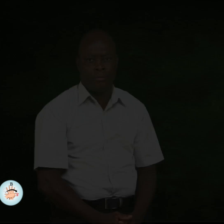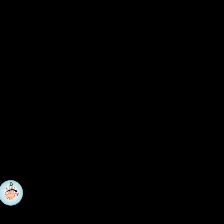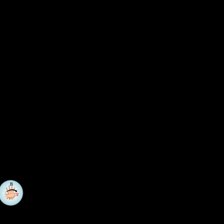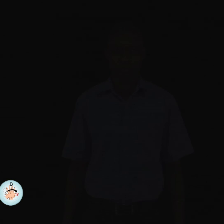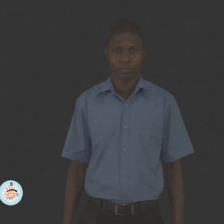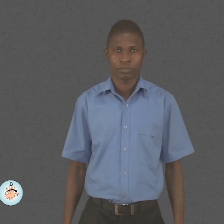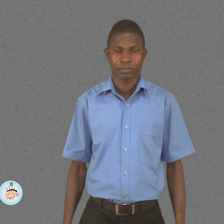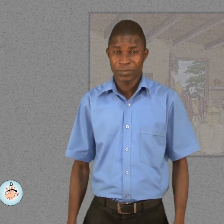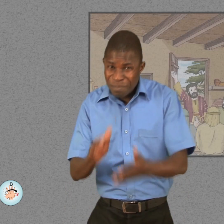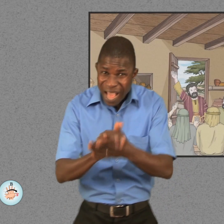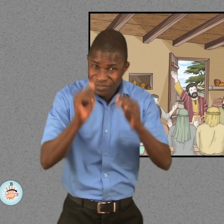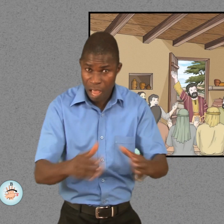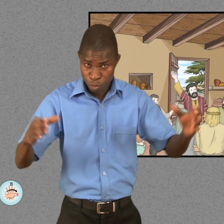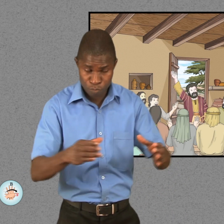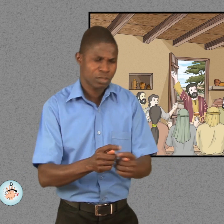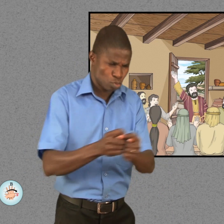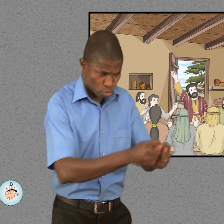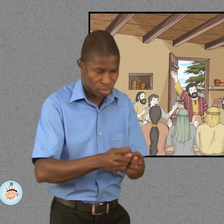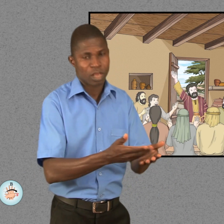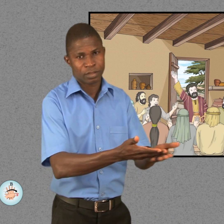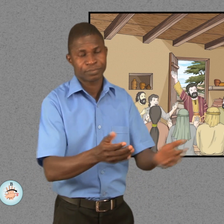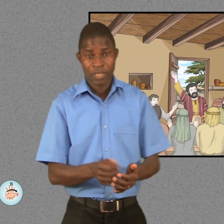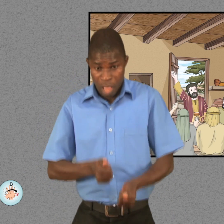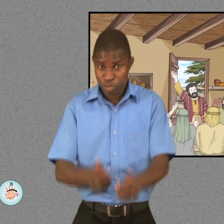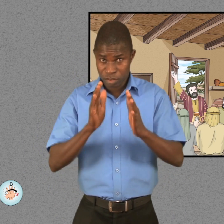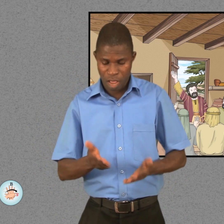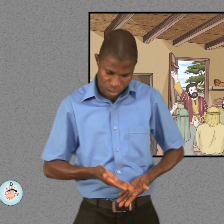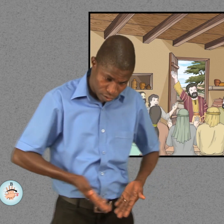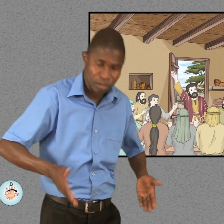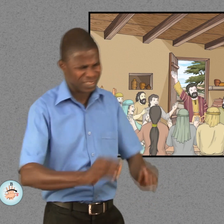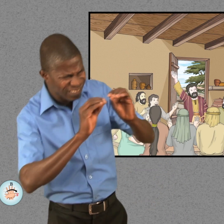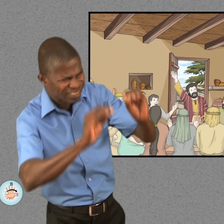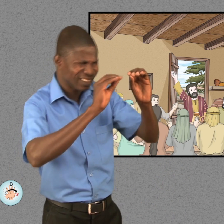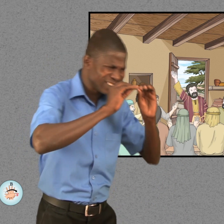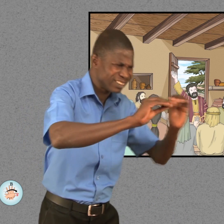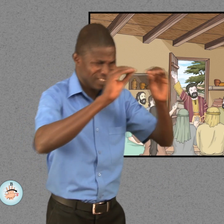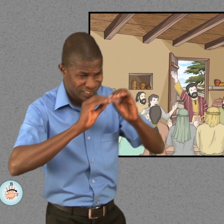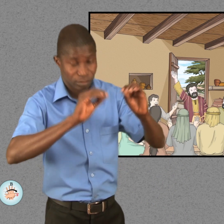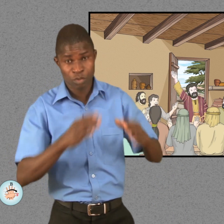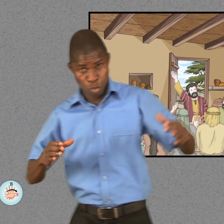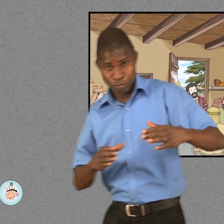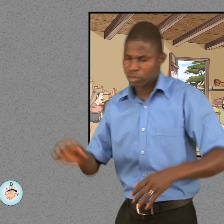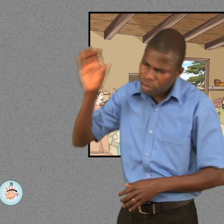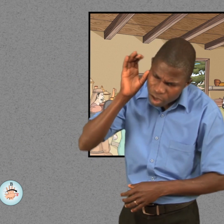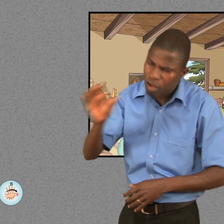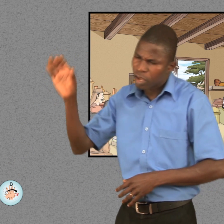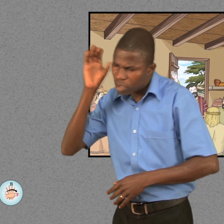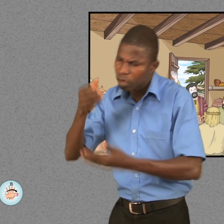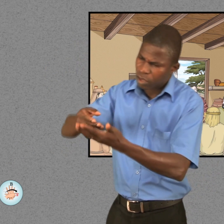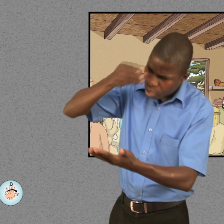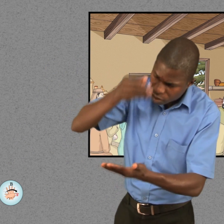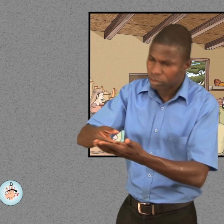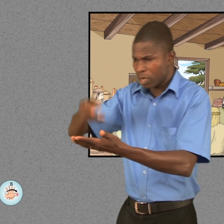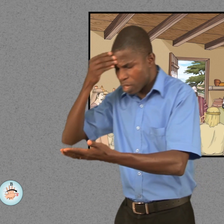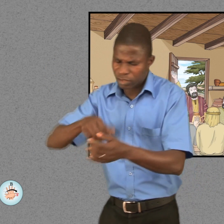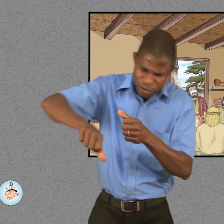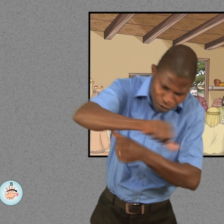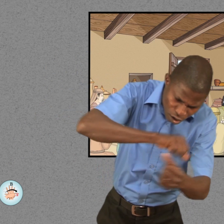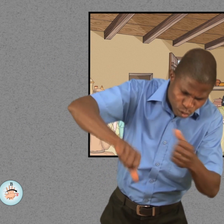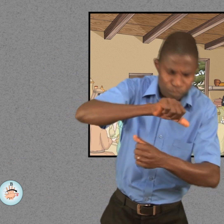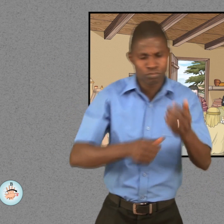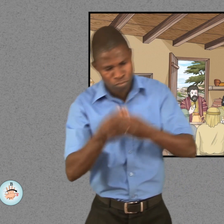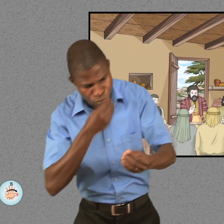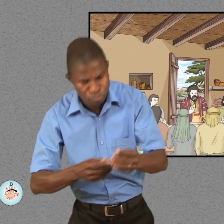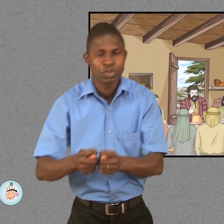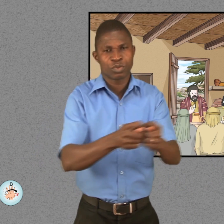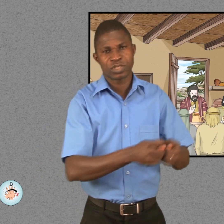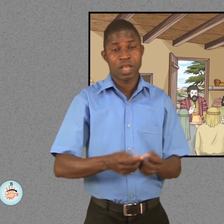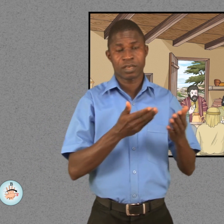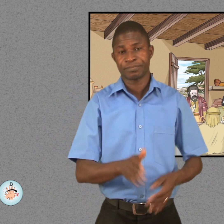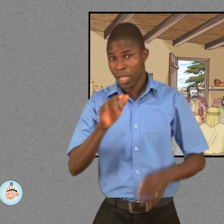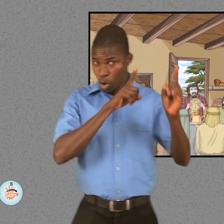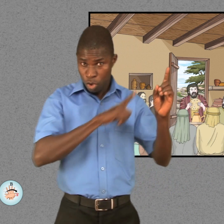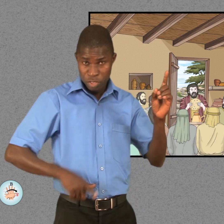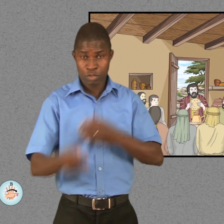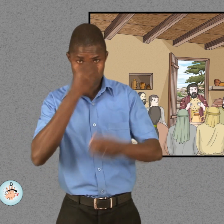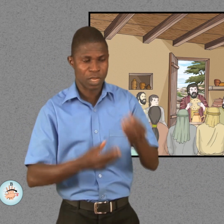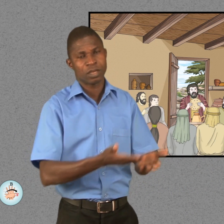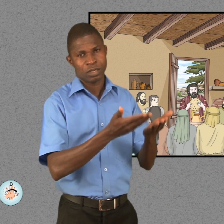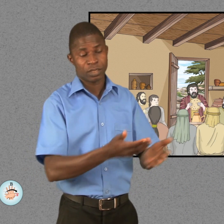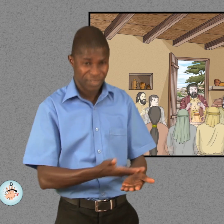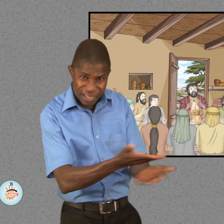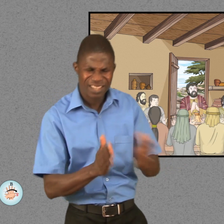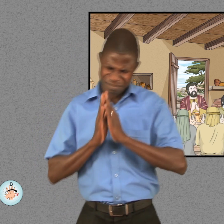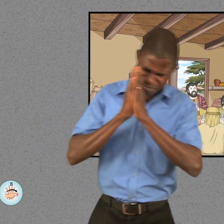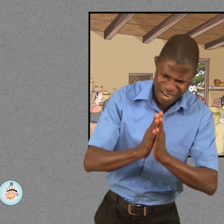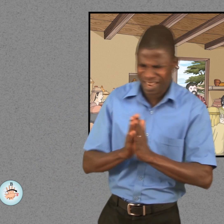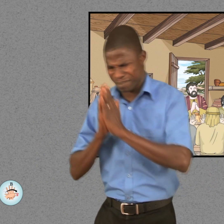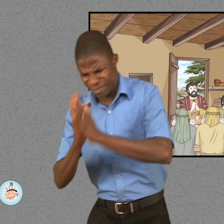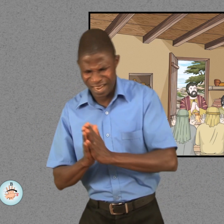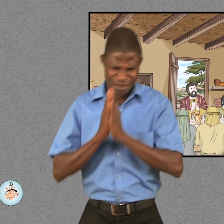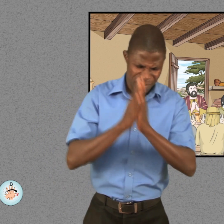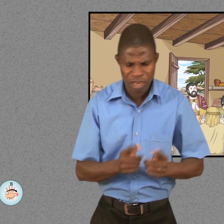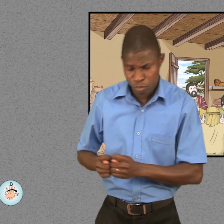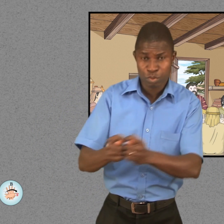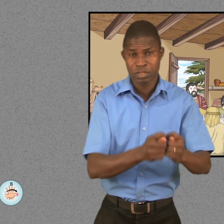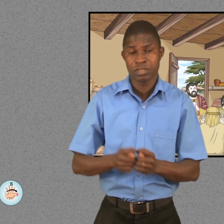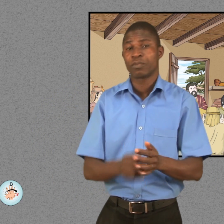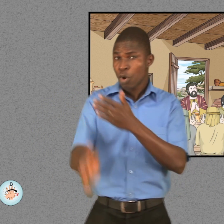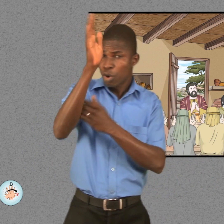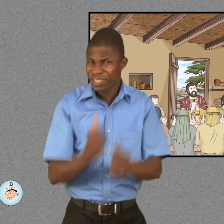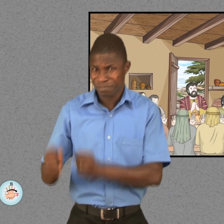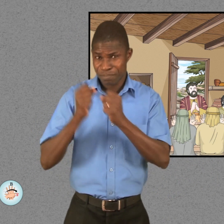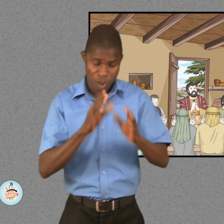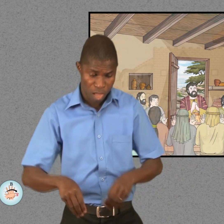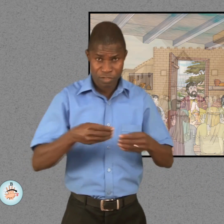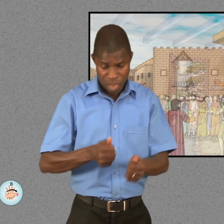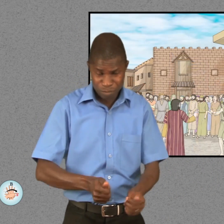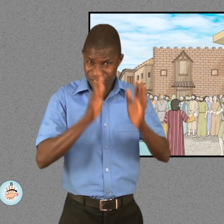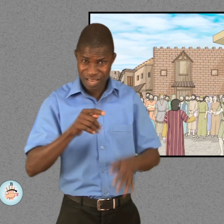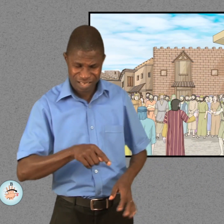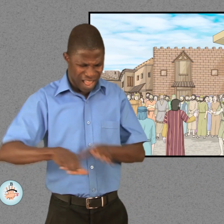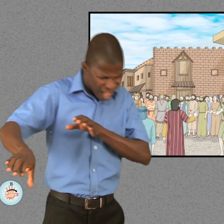They devoted themselves to the apostles’ teaching and to the fellowship, to the breaking of bread and to prayer.